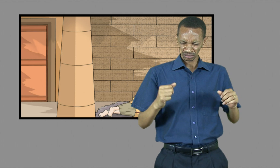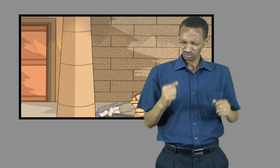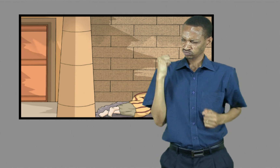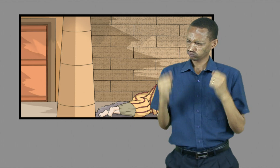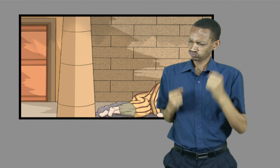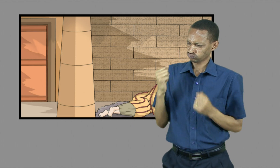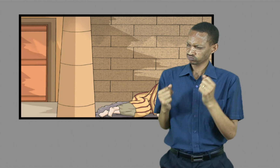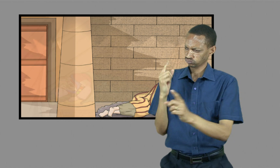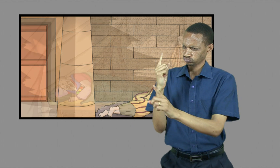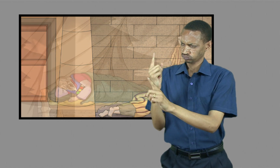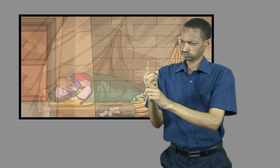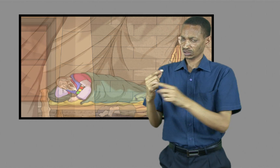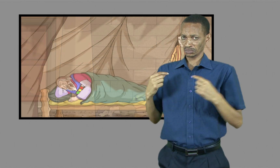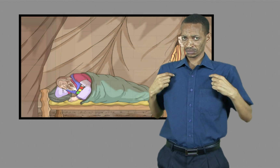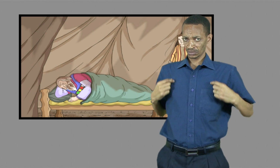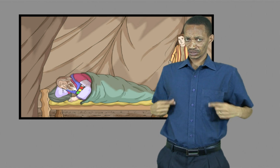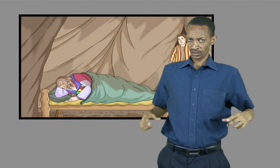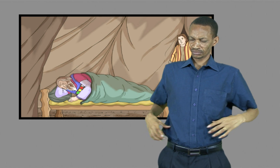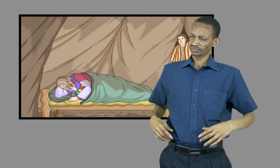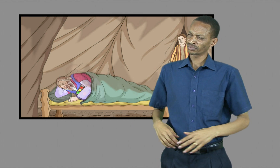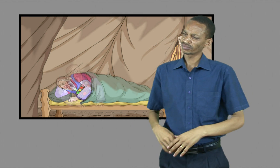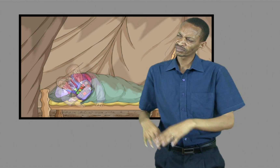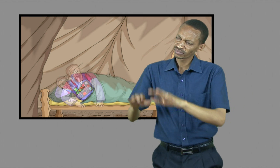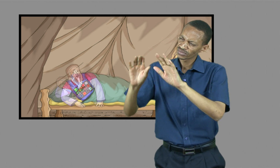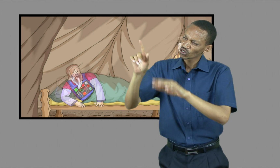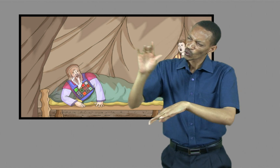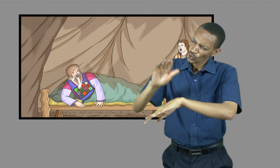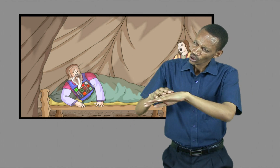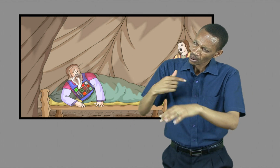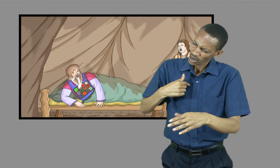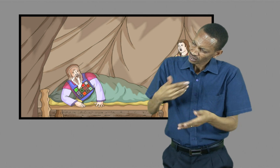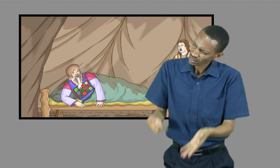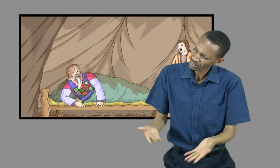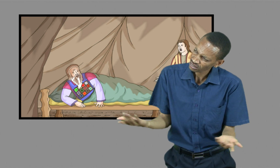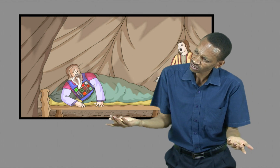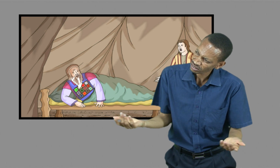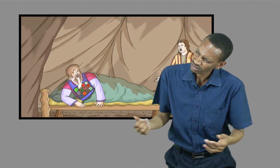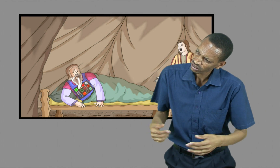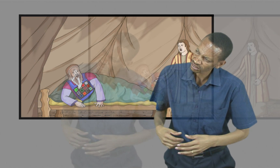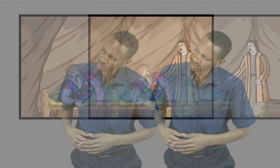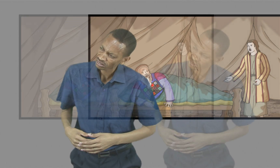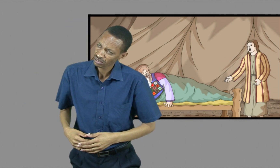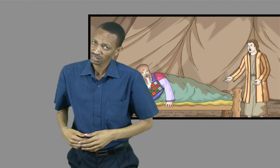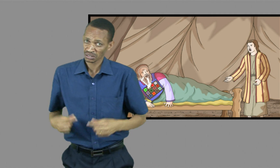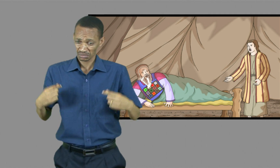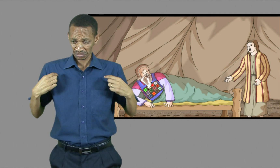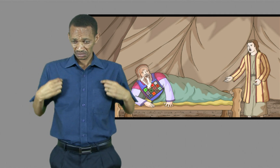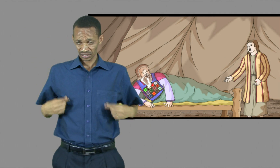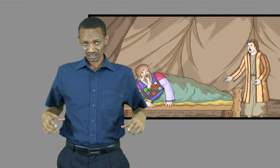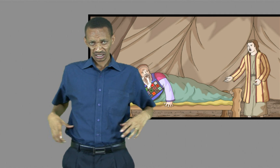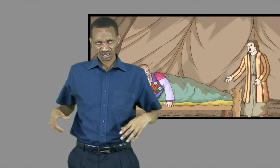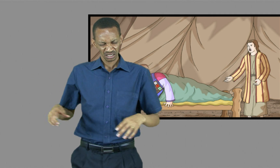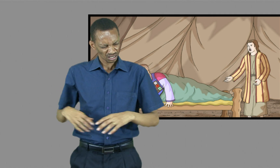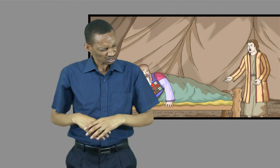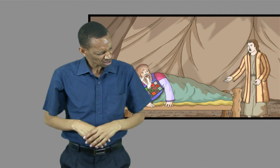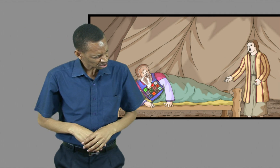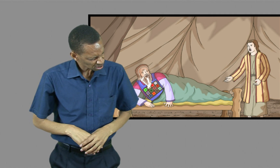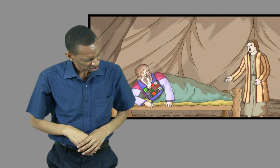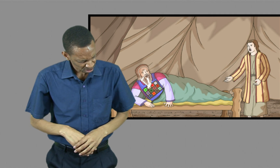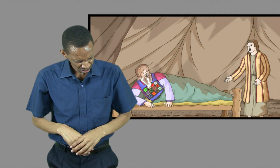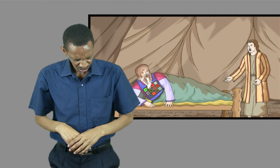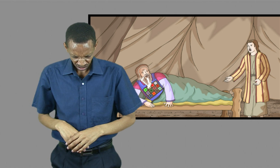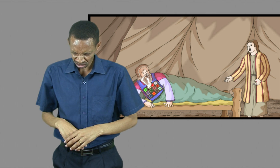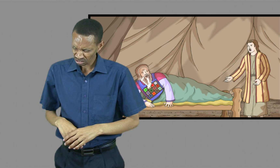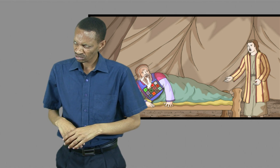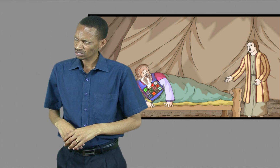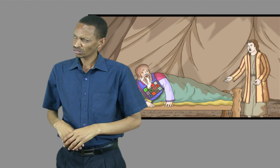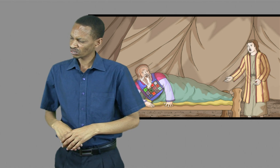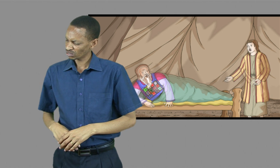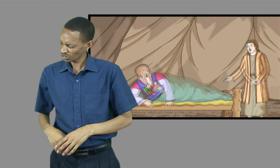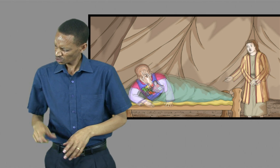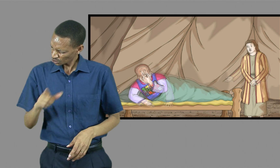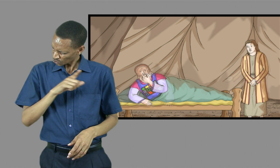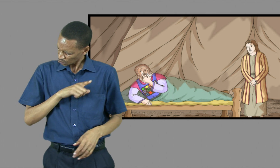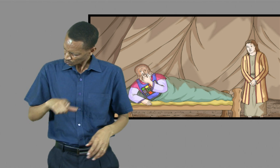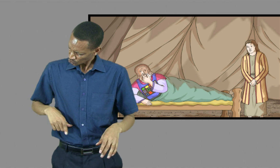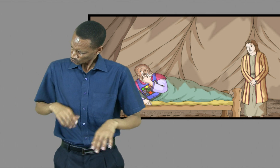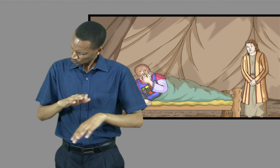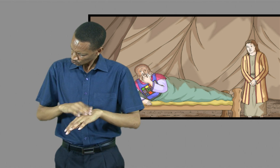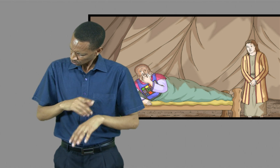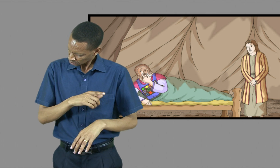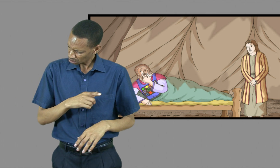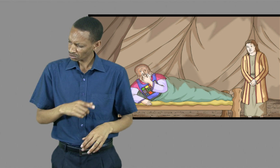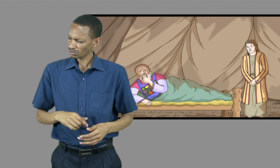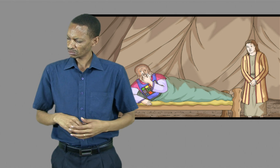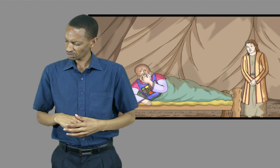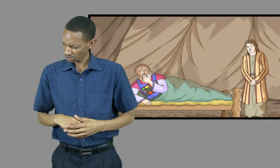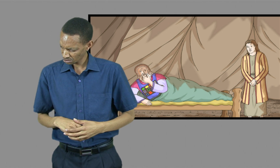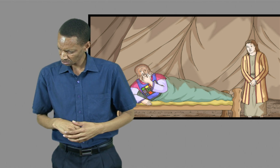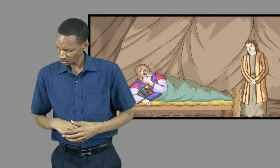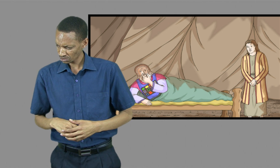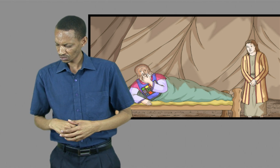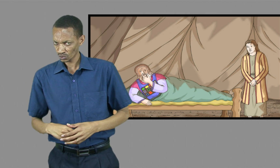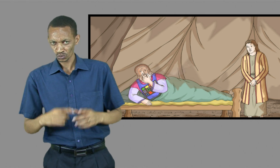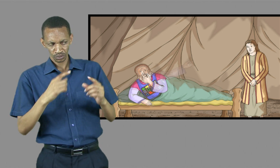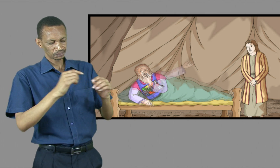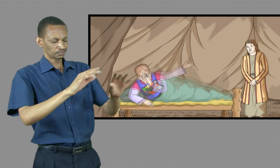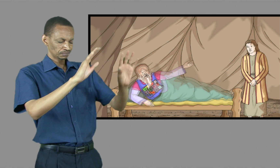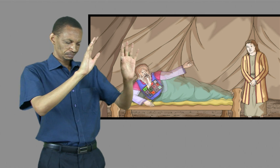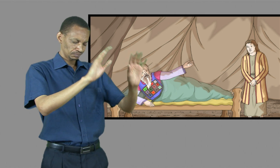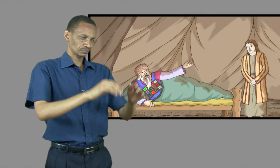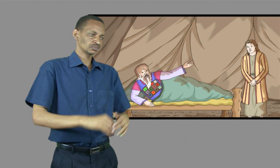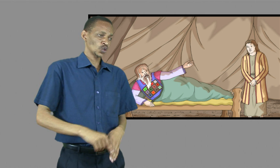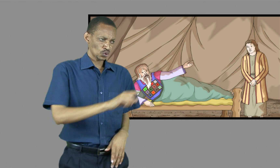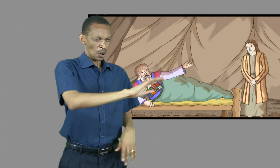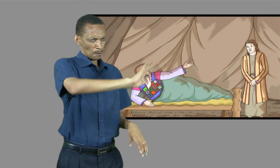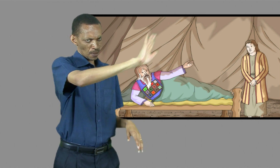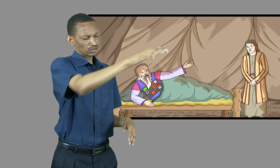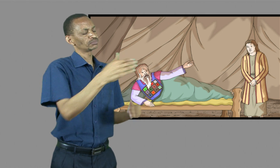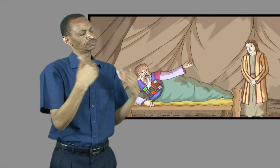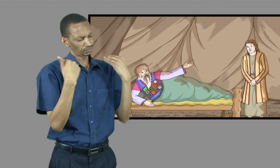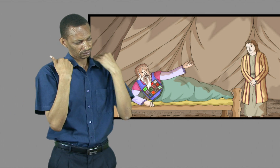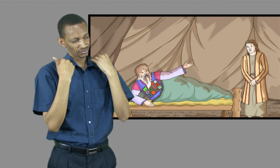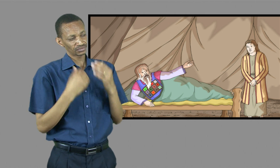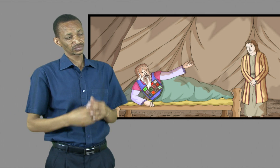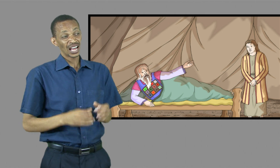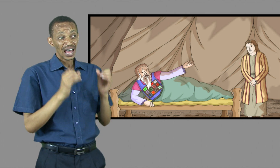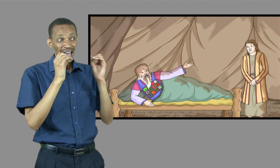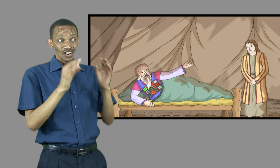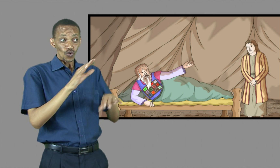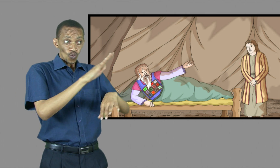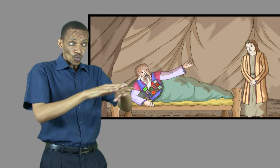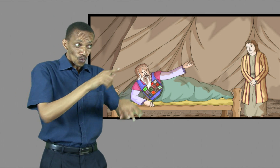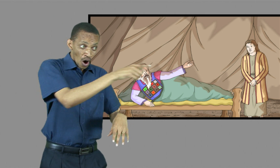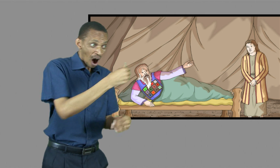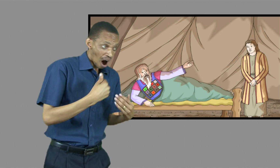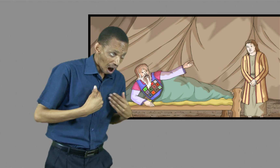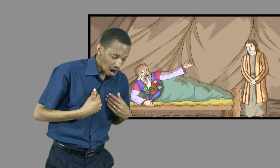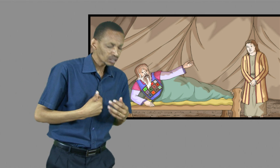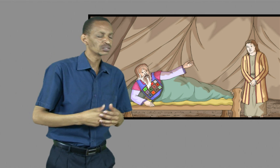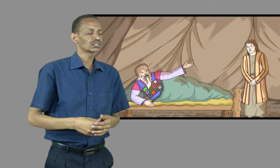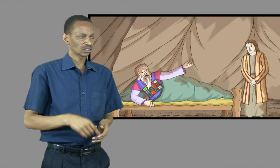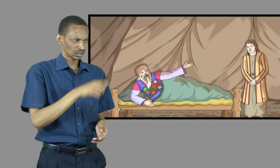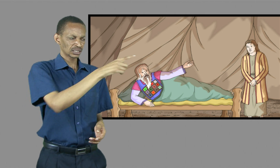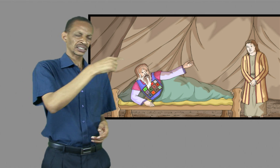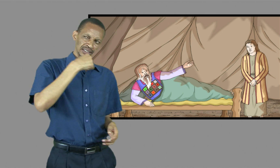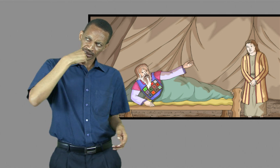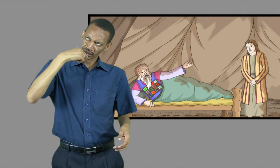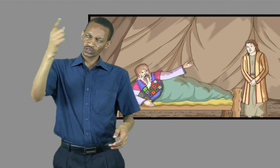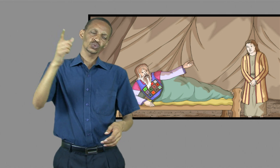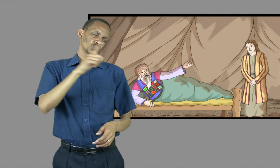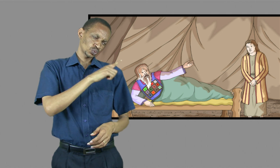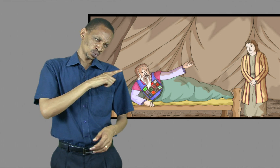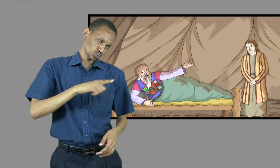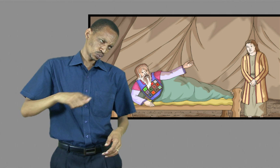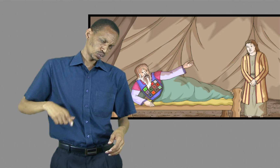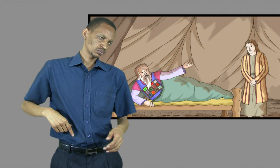He got up, went to Eli, and said, “Here I am, for you have called me.” Then Eli realized that it was the LORD who was calling the boy.